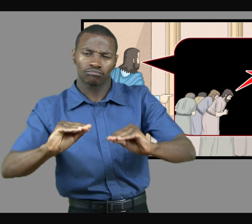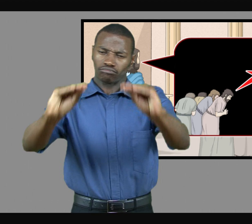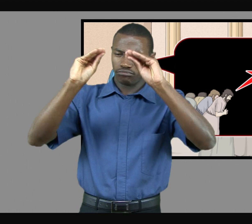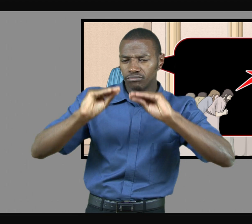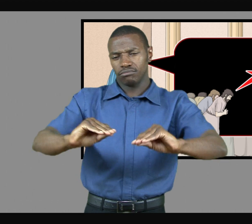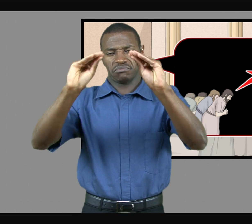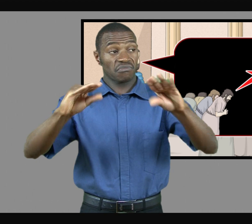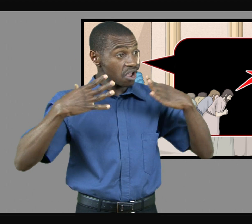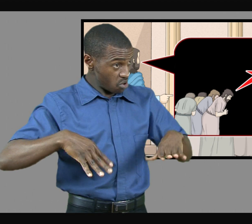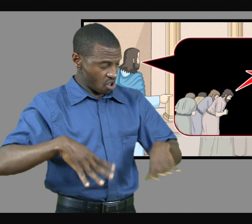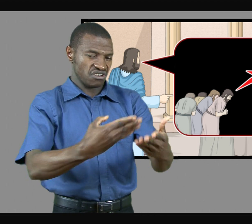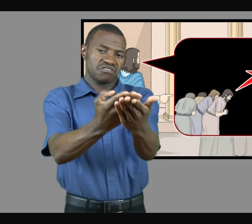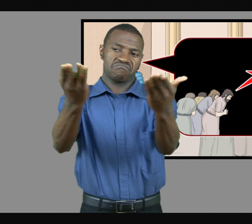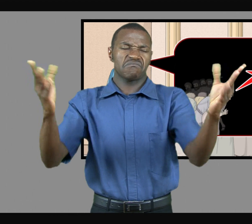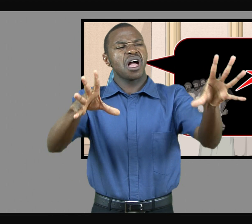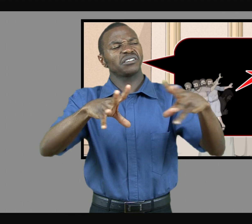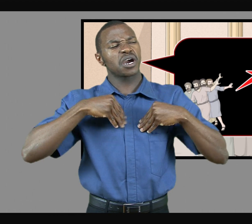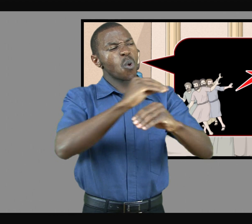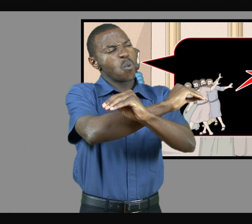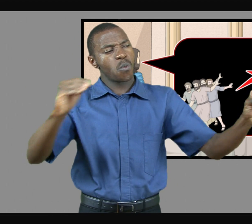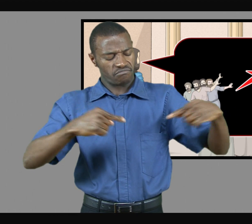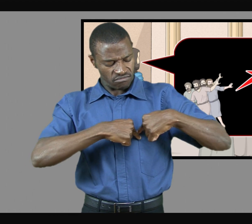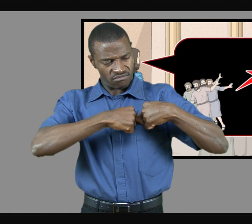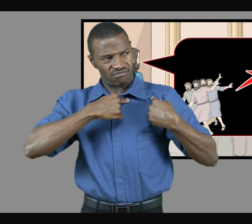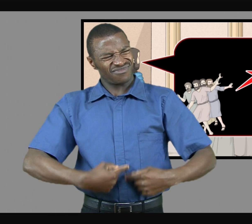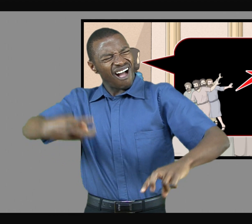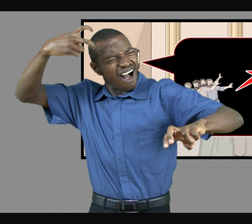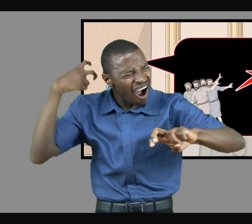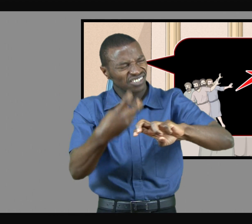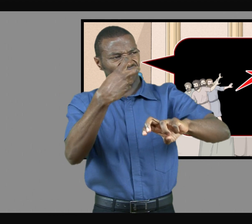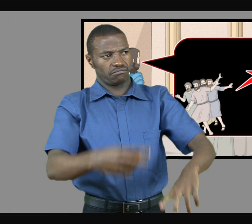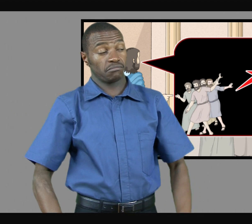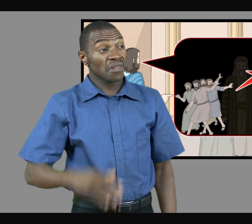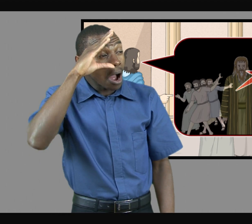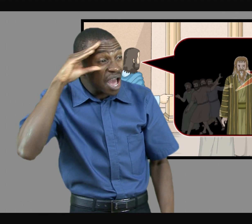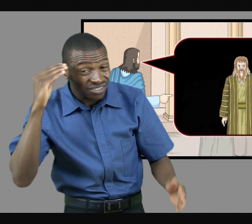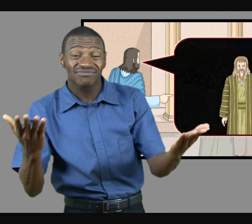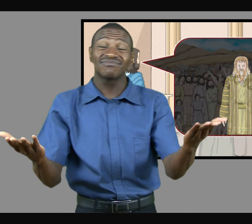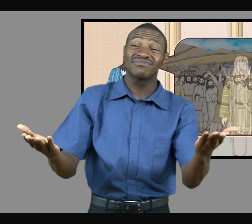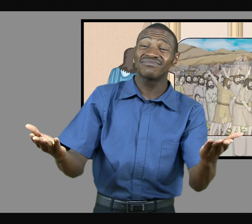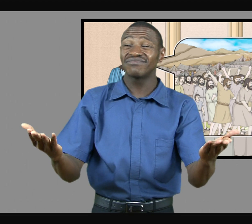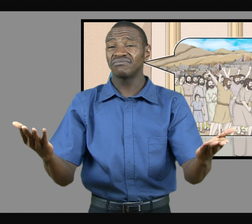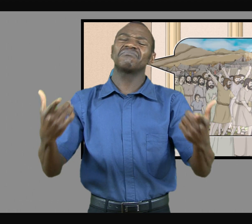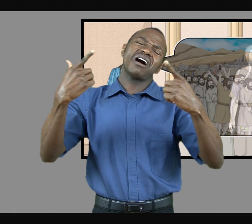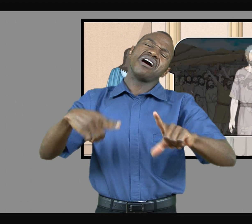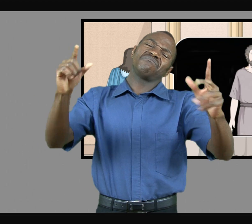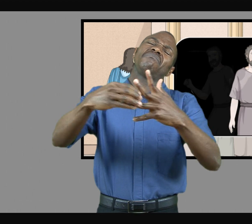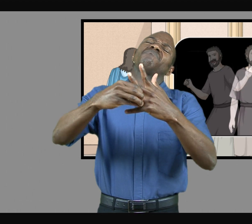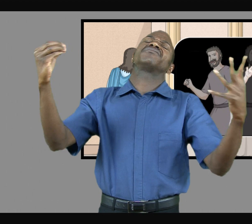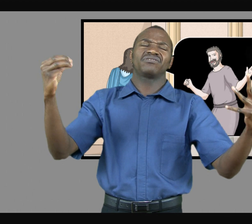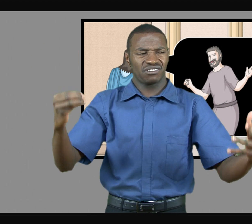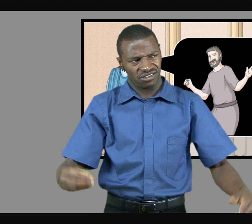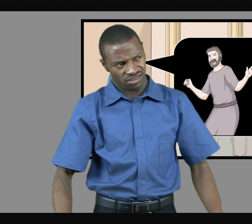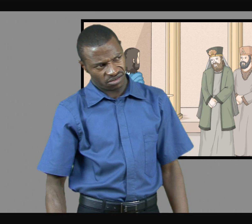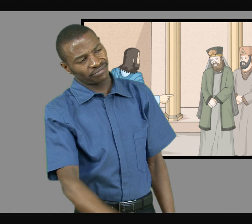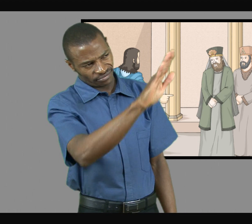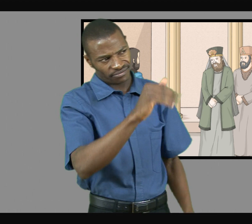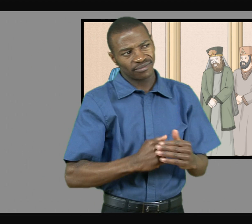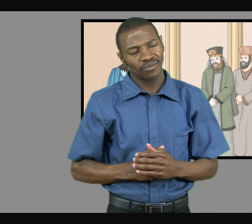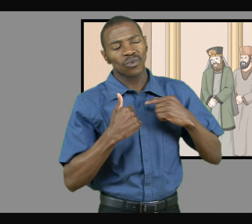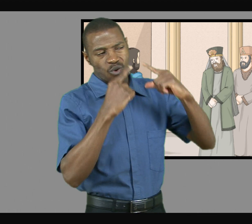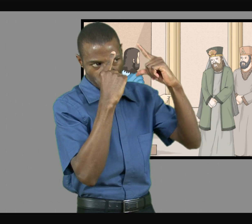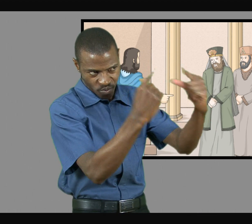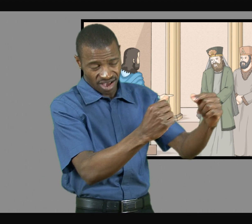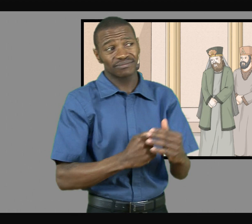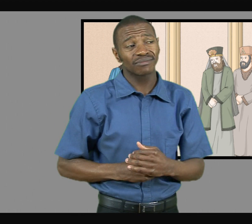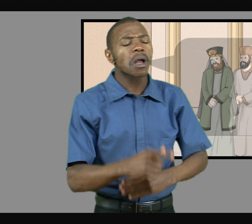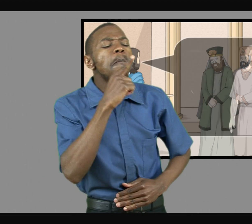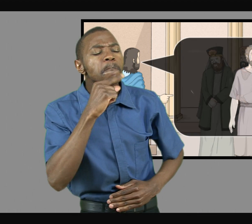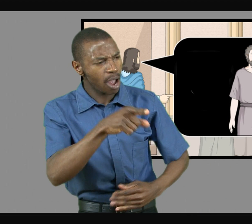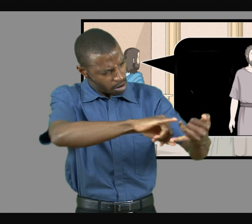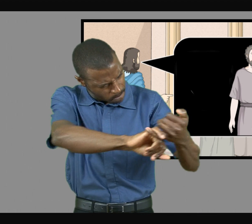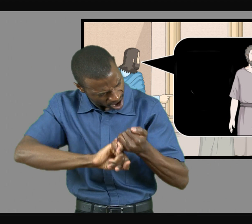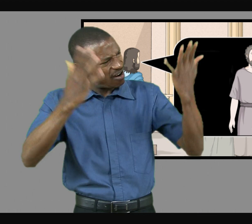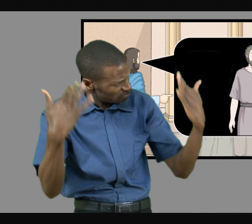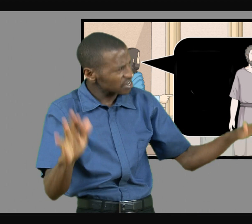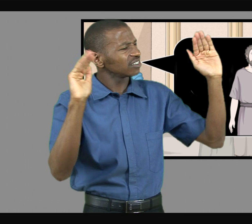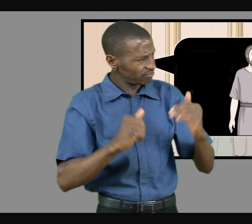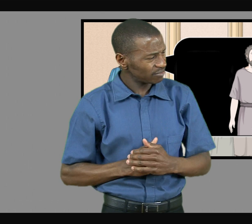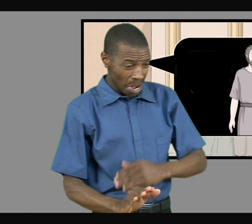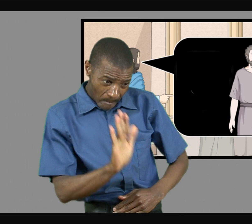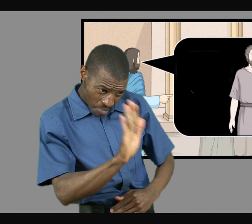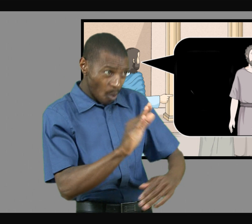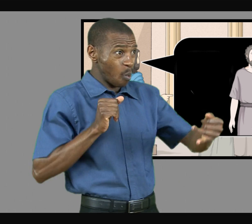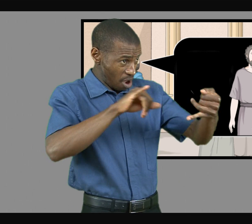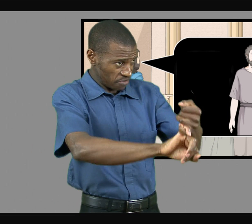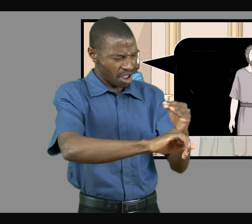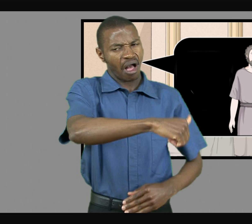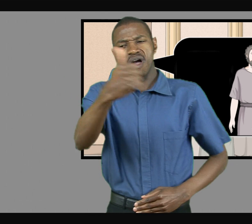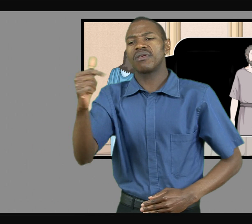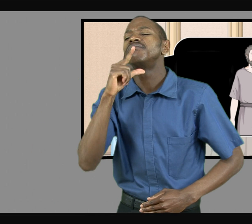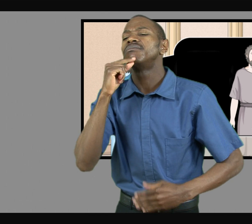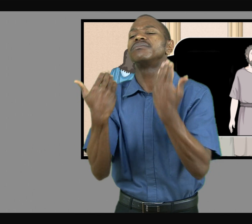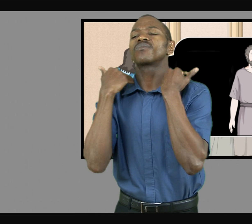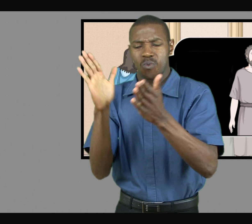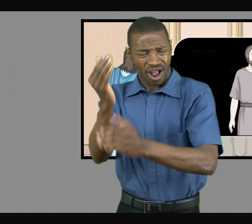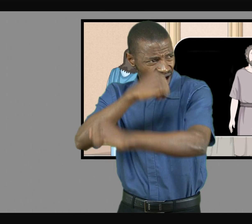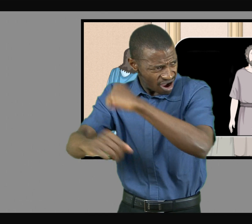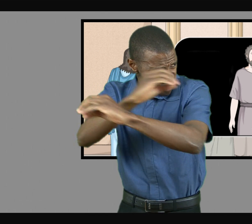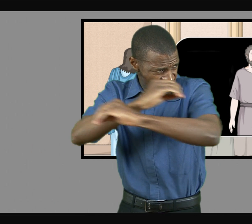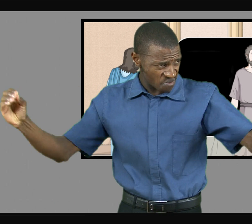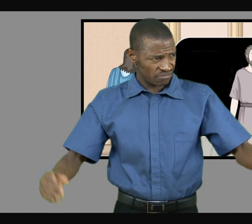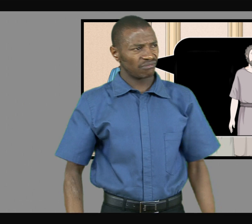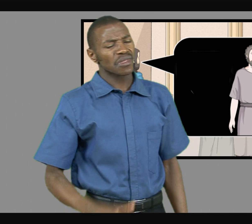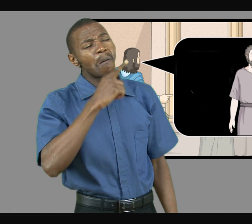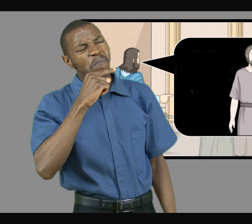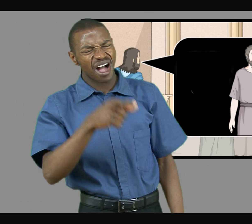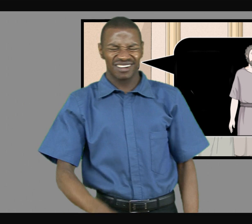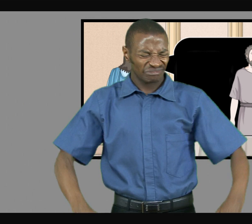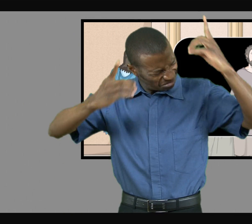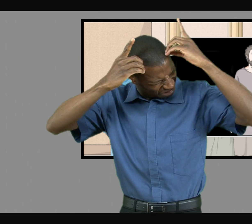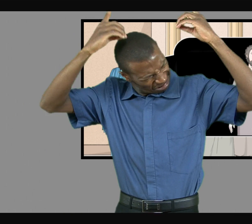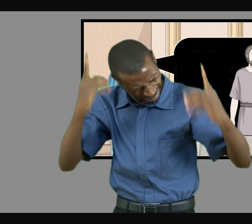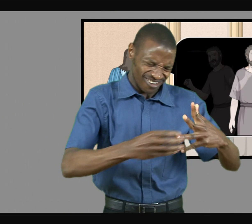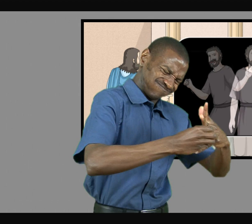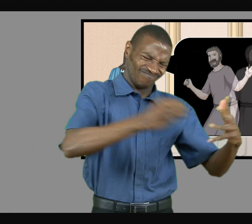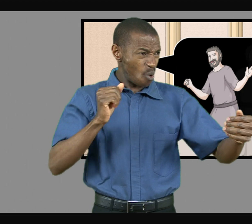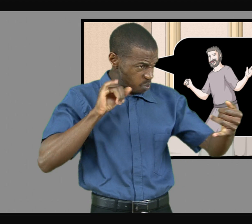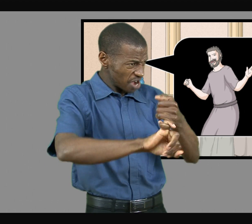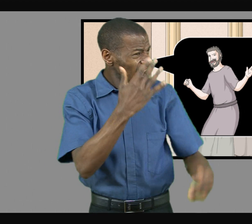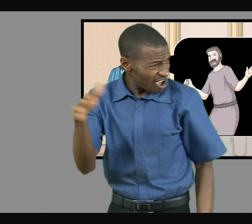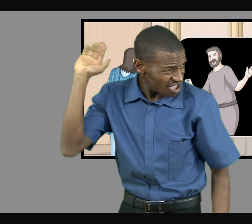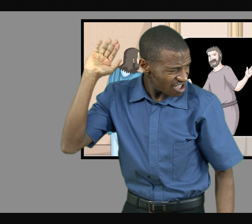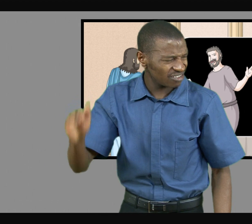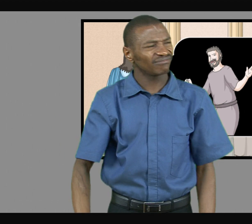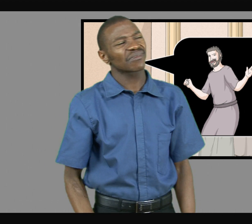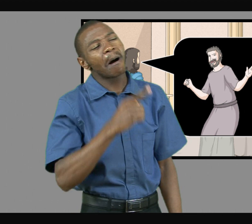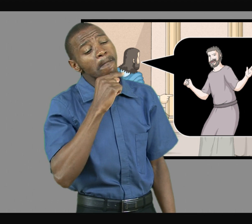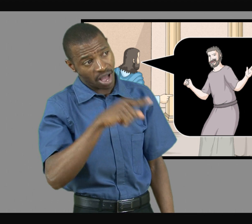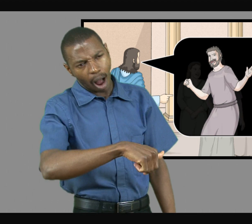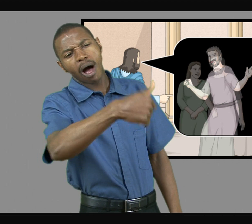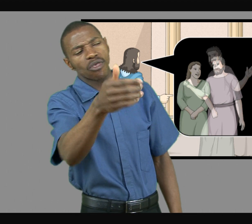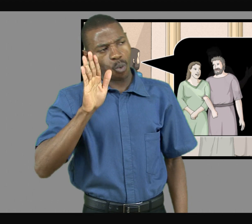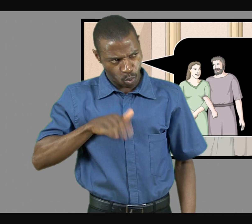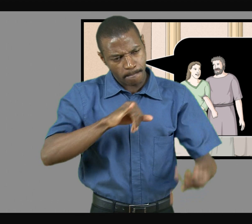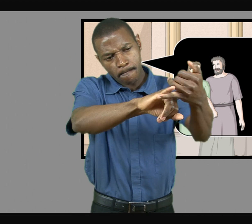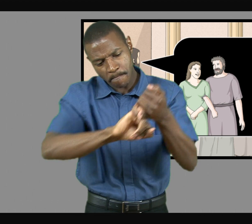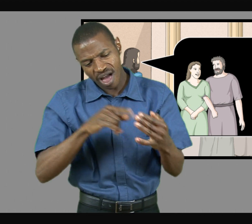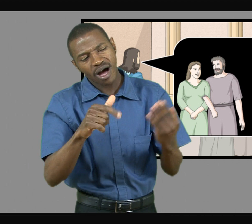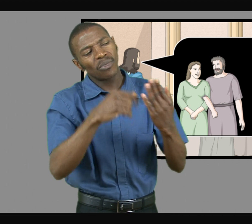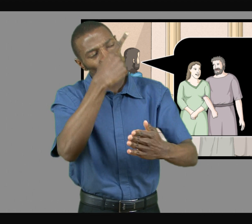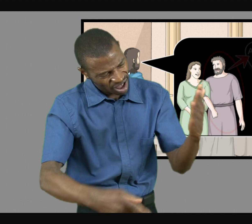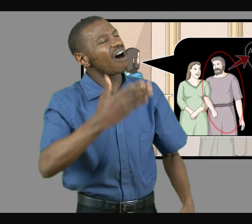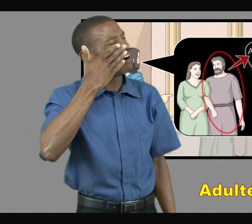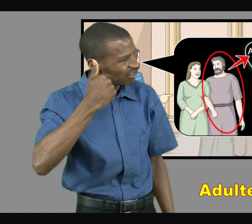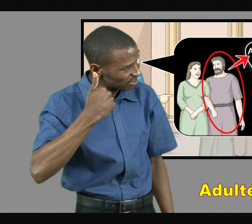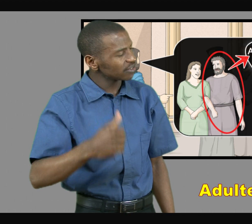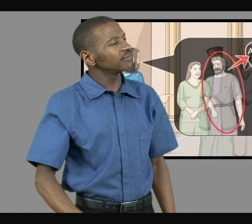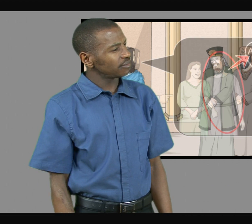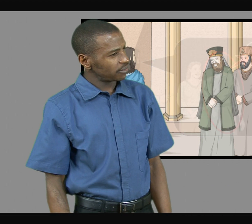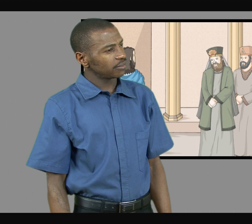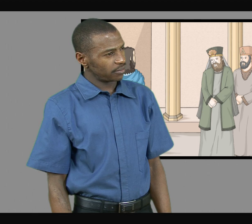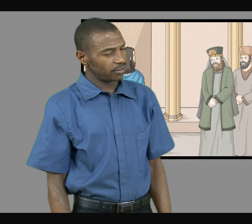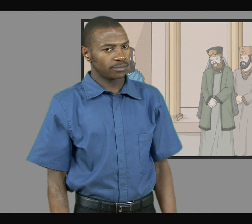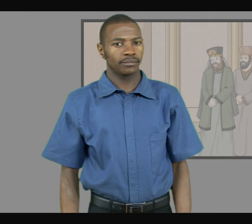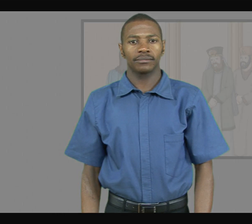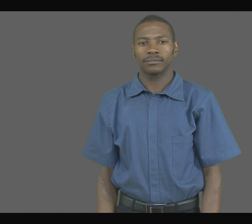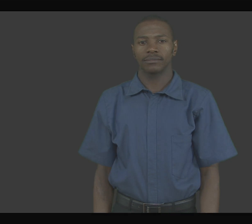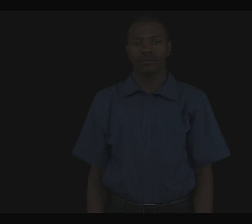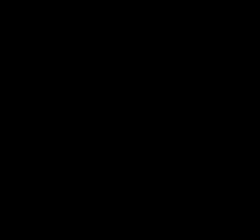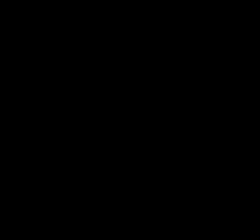Now I tell you that whoever divorces his wife, except for sexual immorality, and marries another woman, commits adultery.”